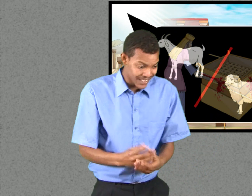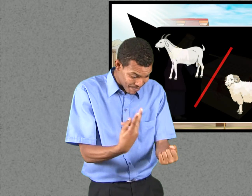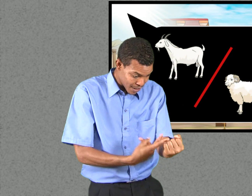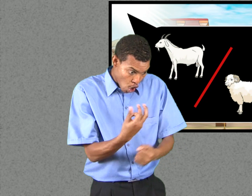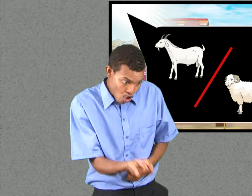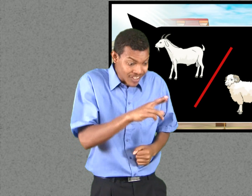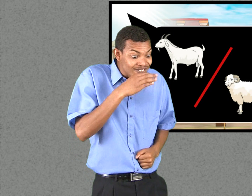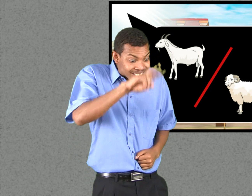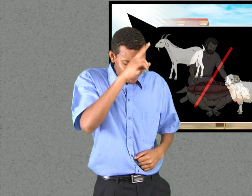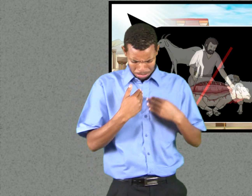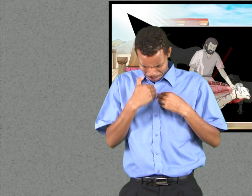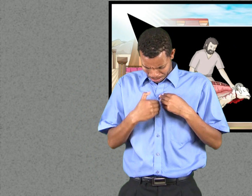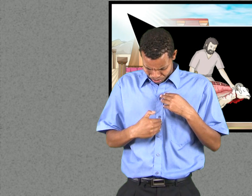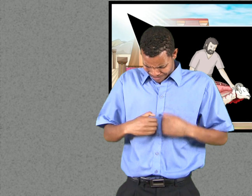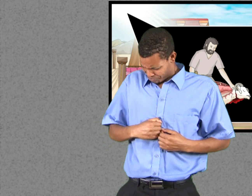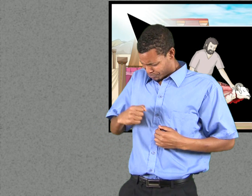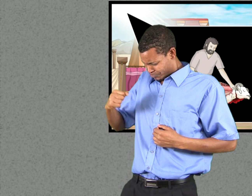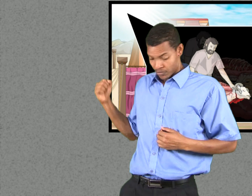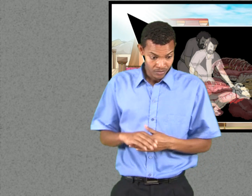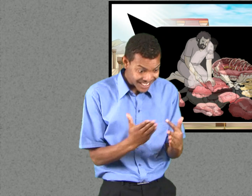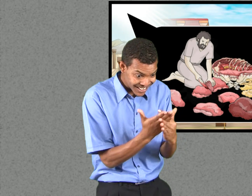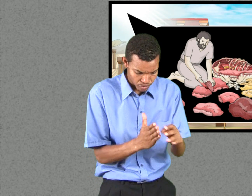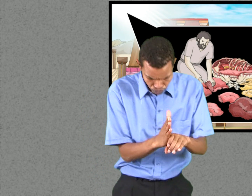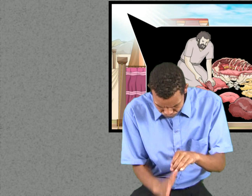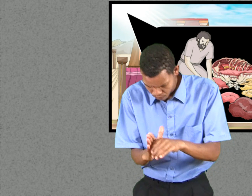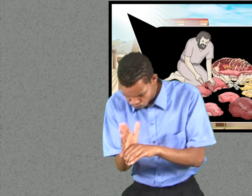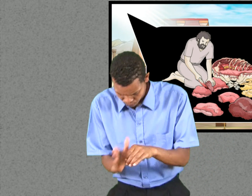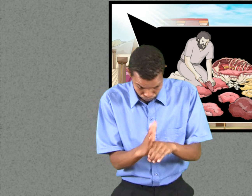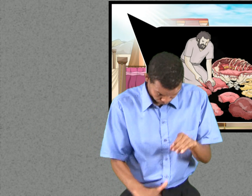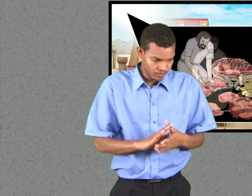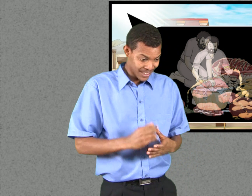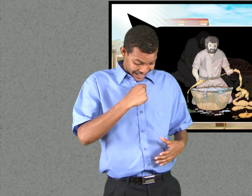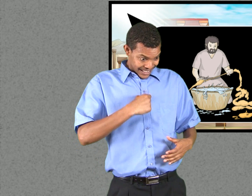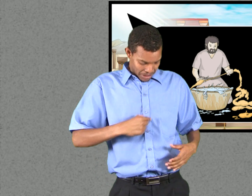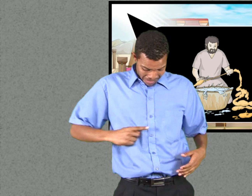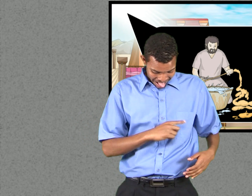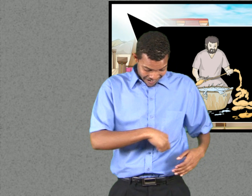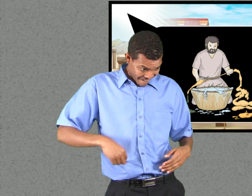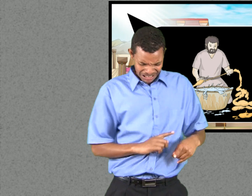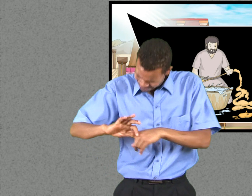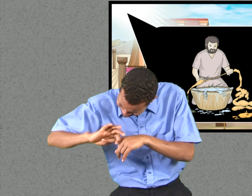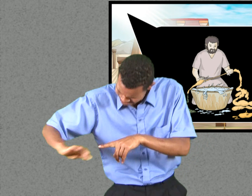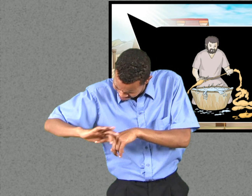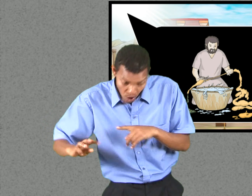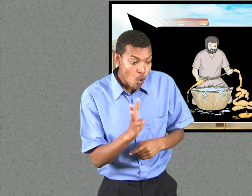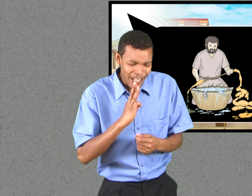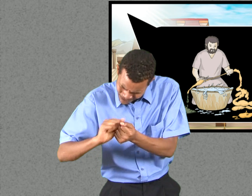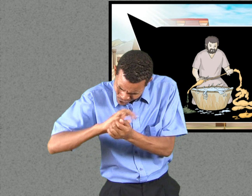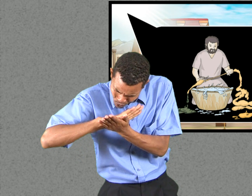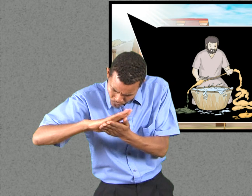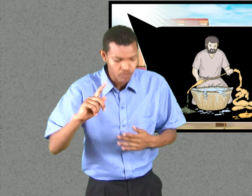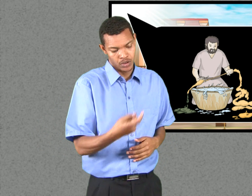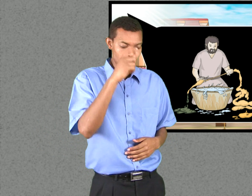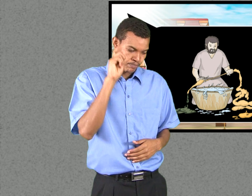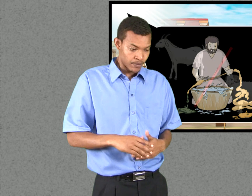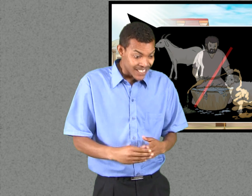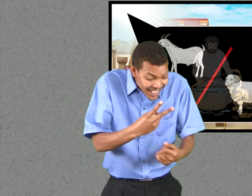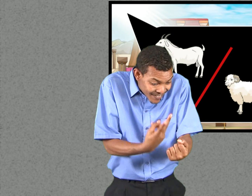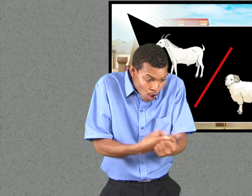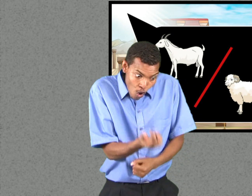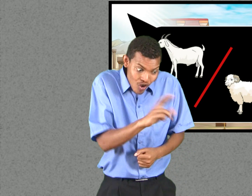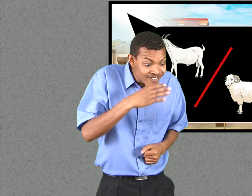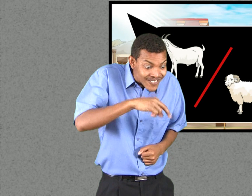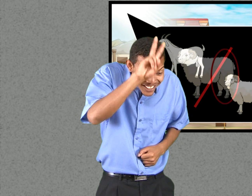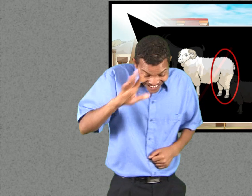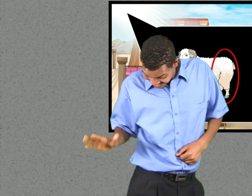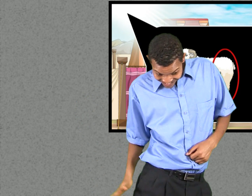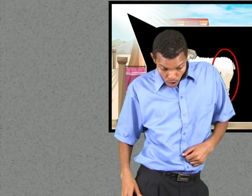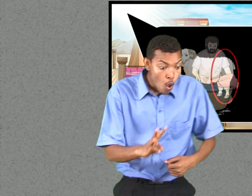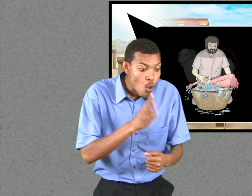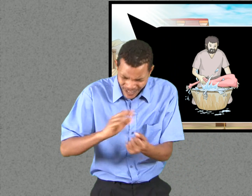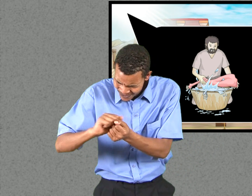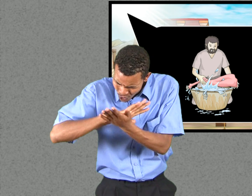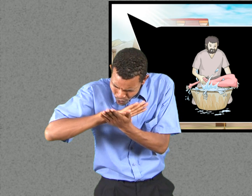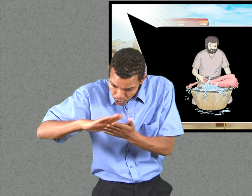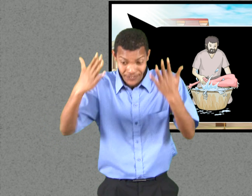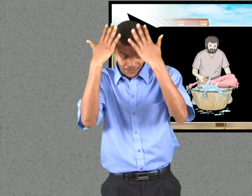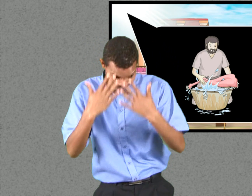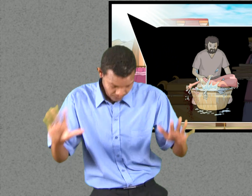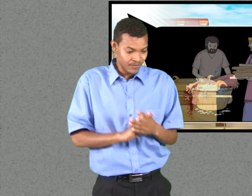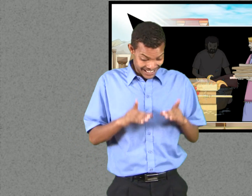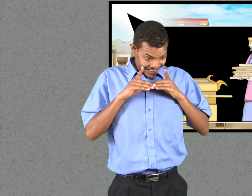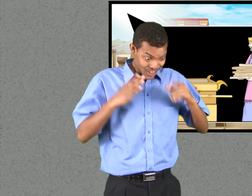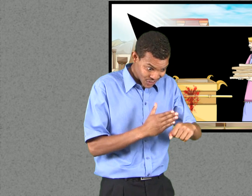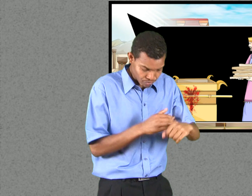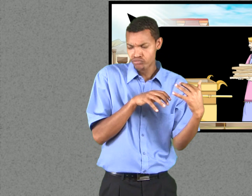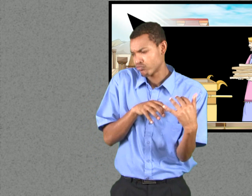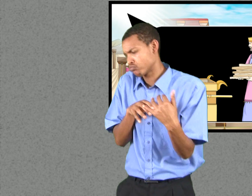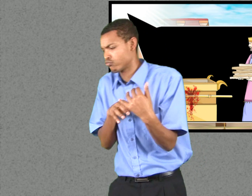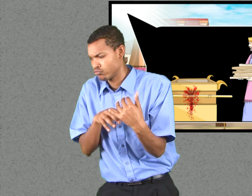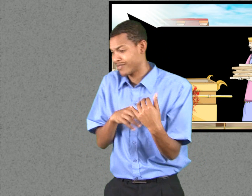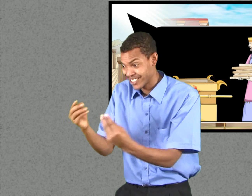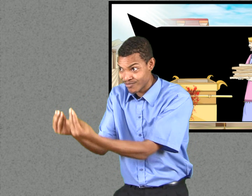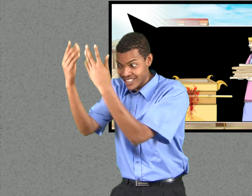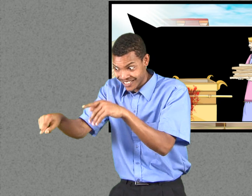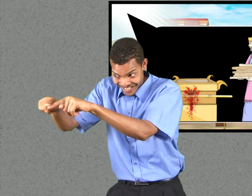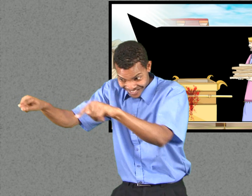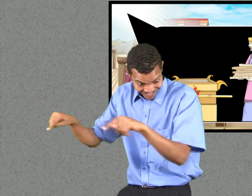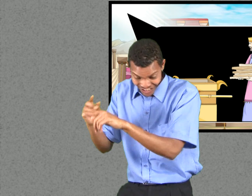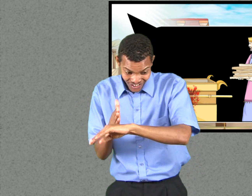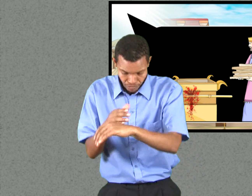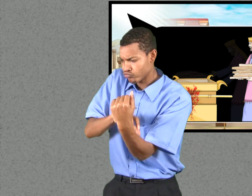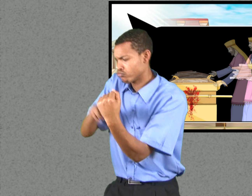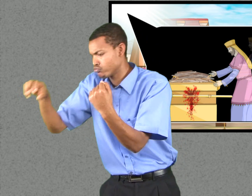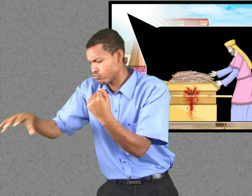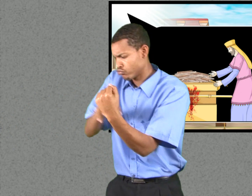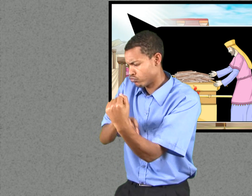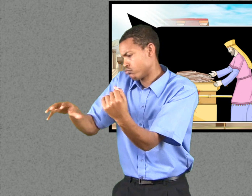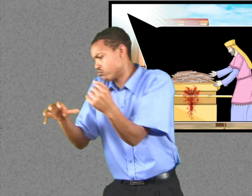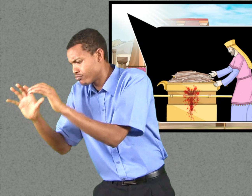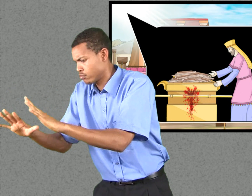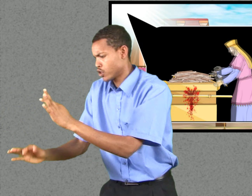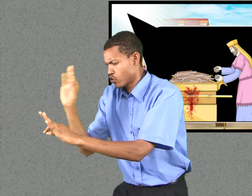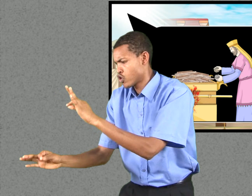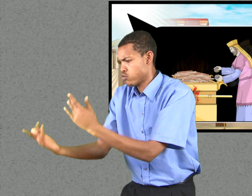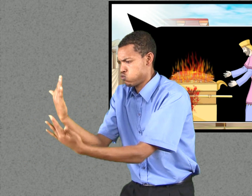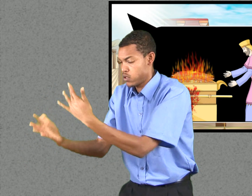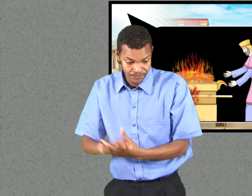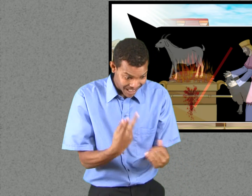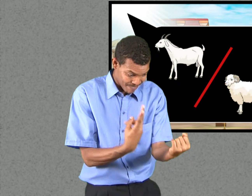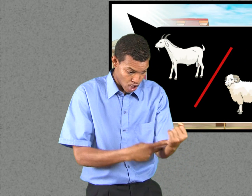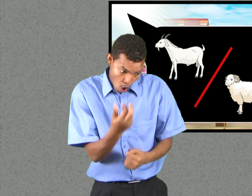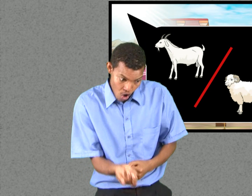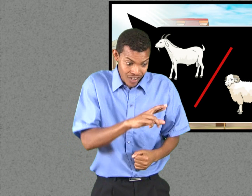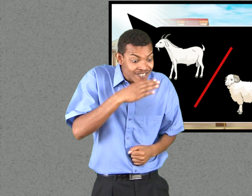He is to cut the animal into pieces, and the priest shall arrange them, including the head and fat, atop the burning wood that is on the altar.